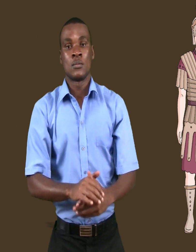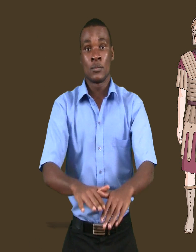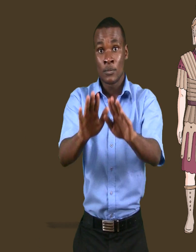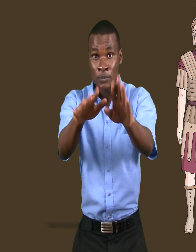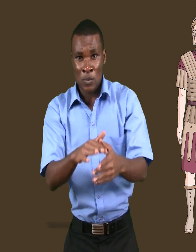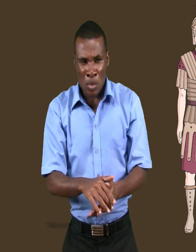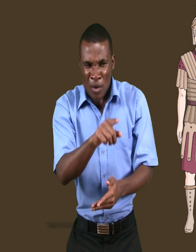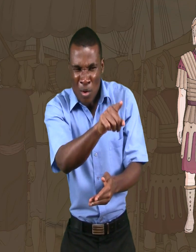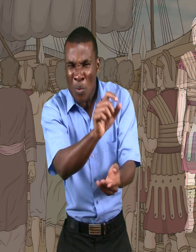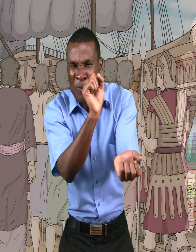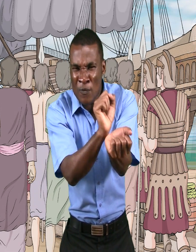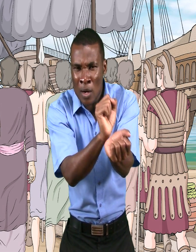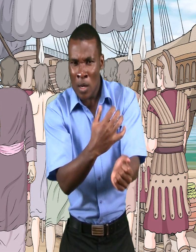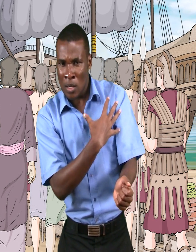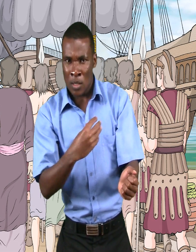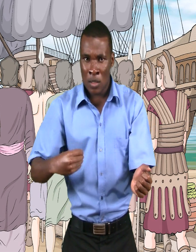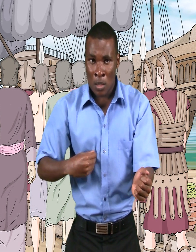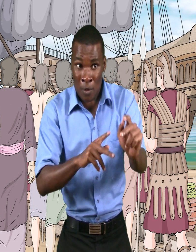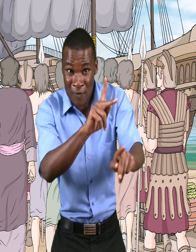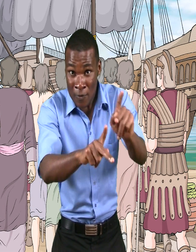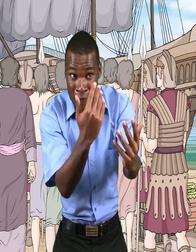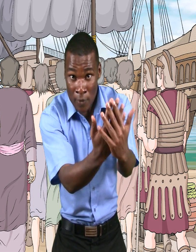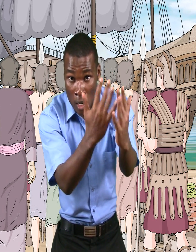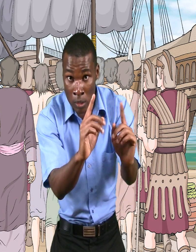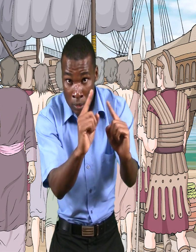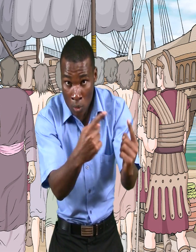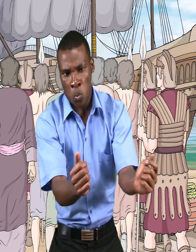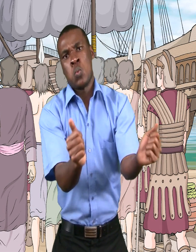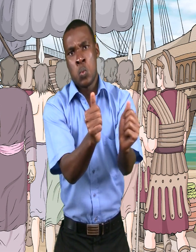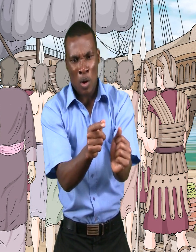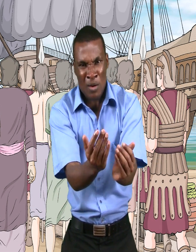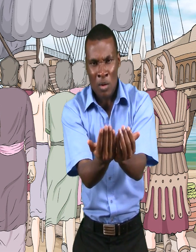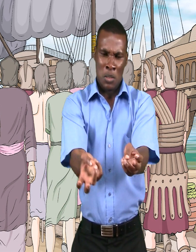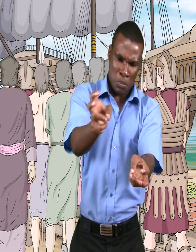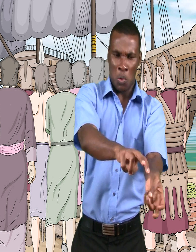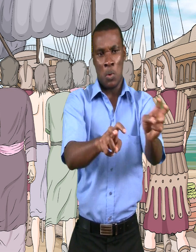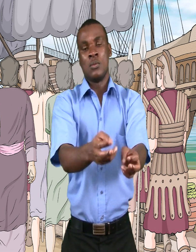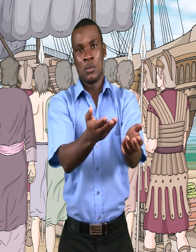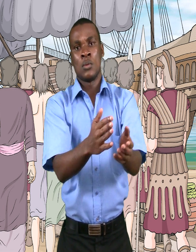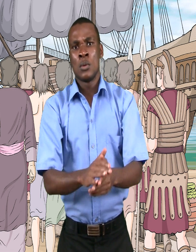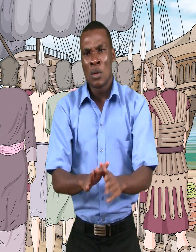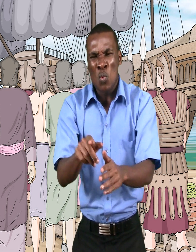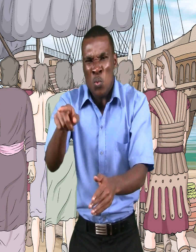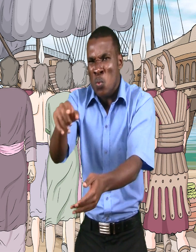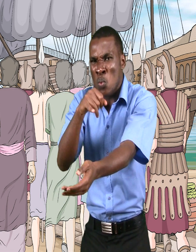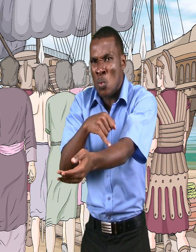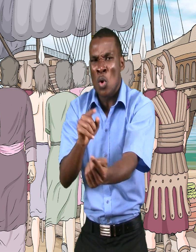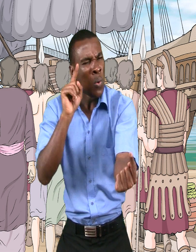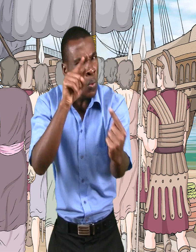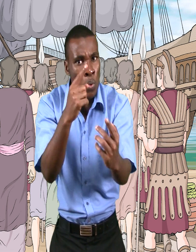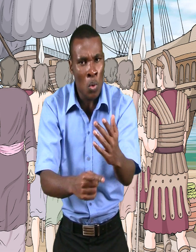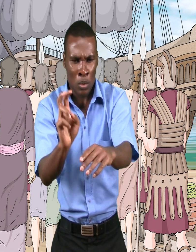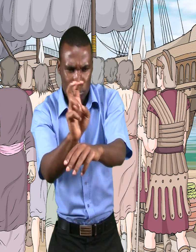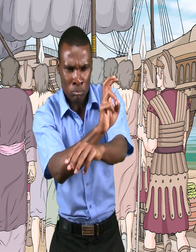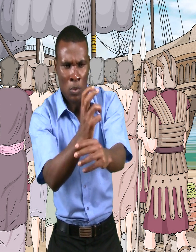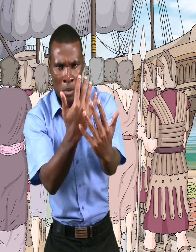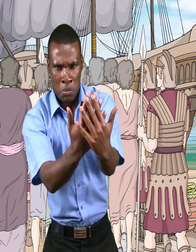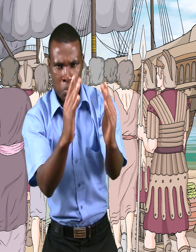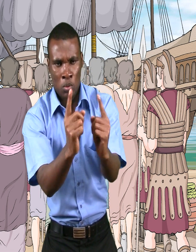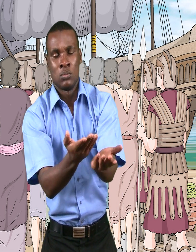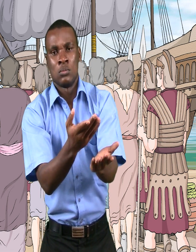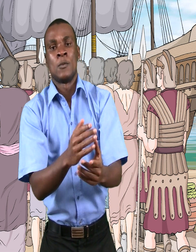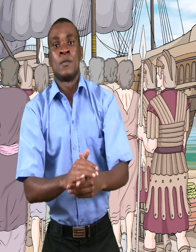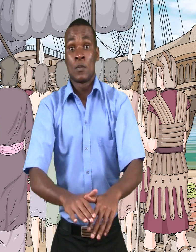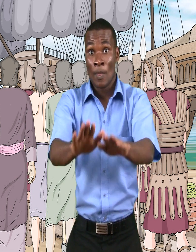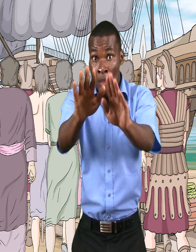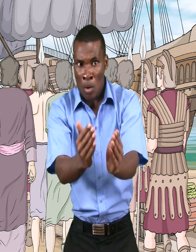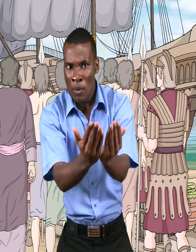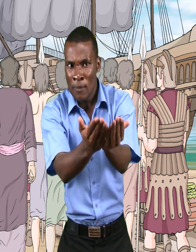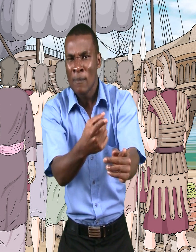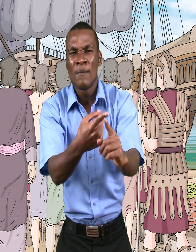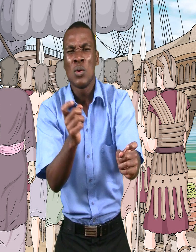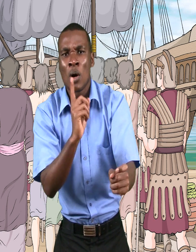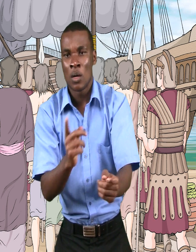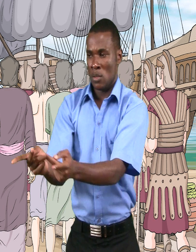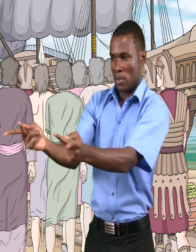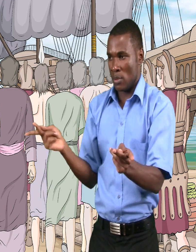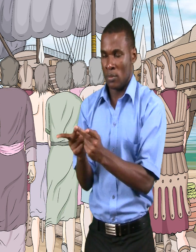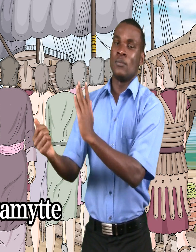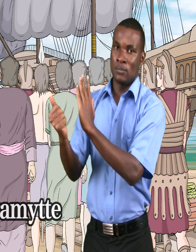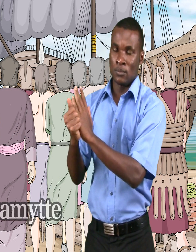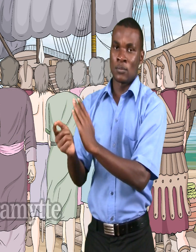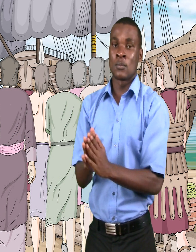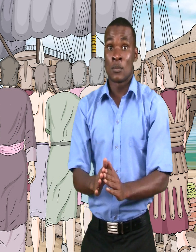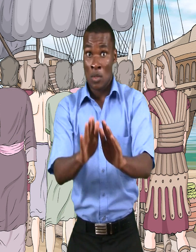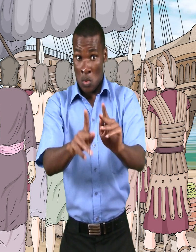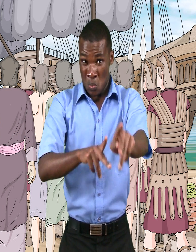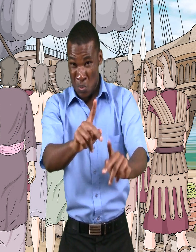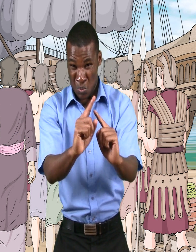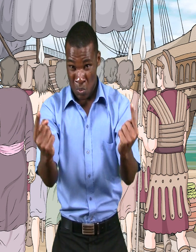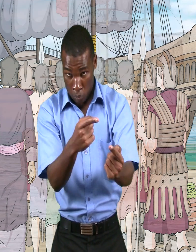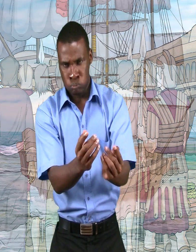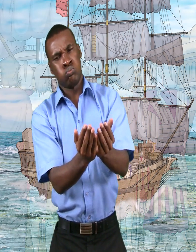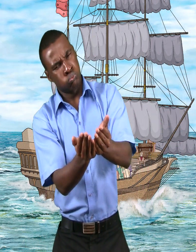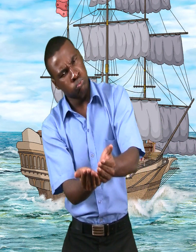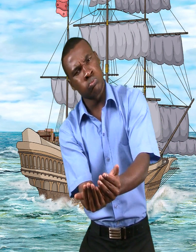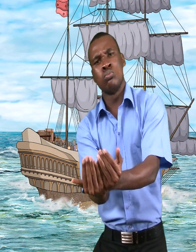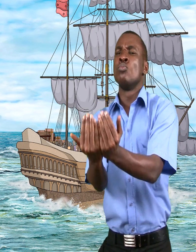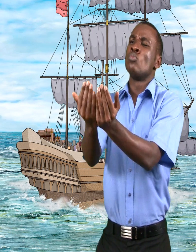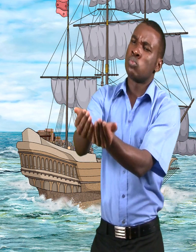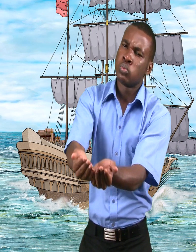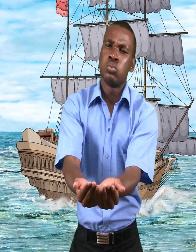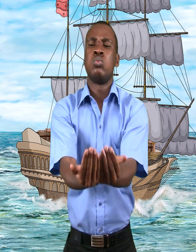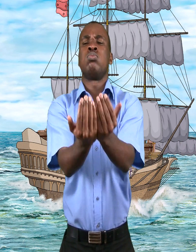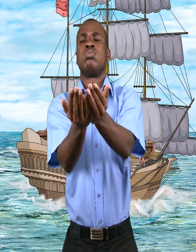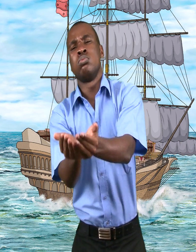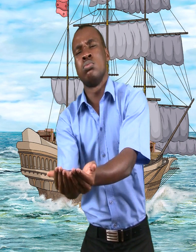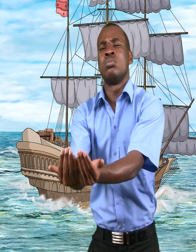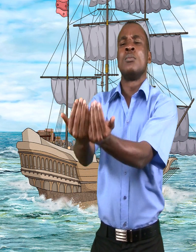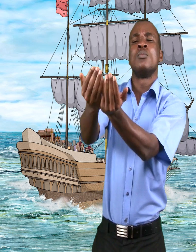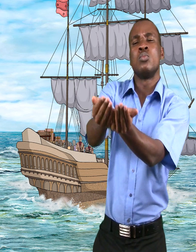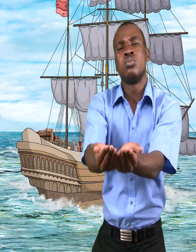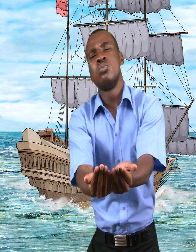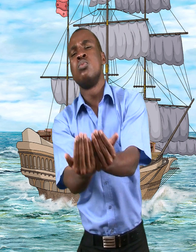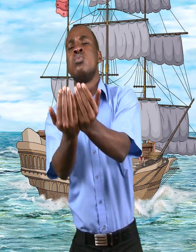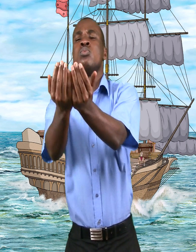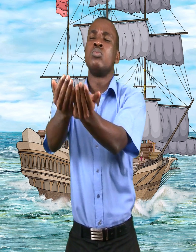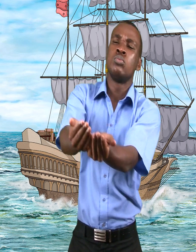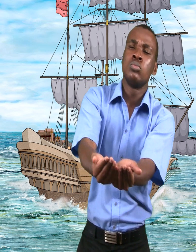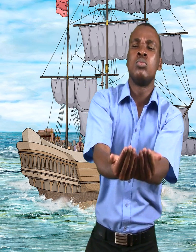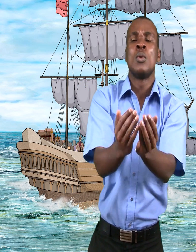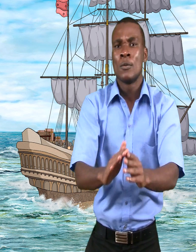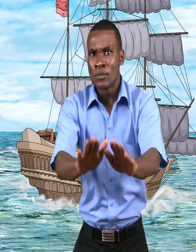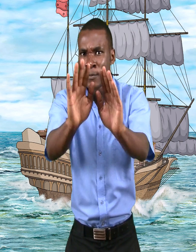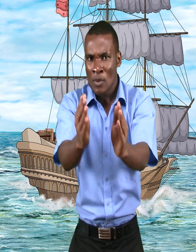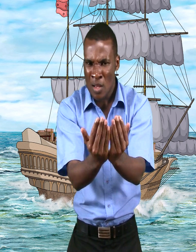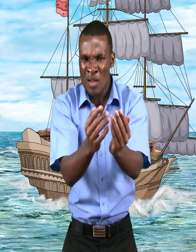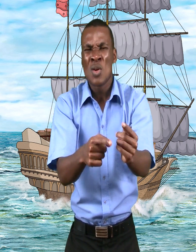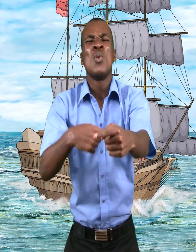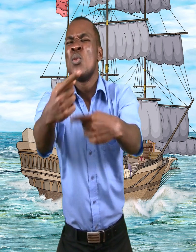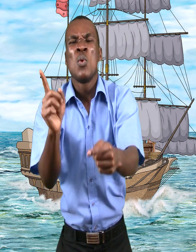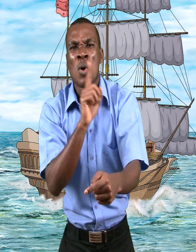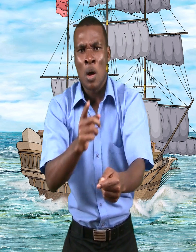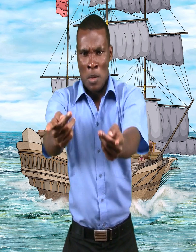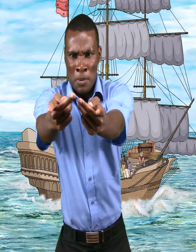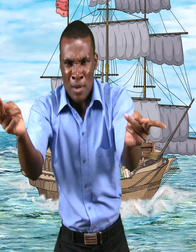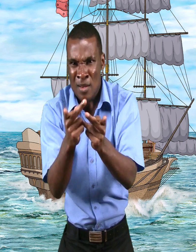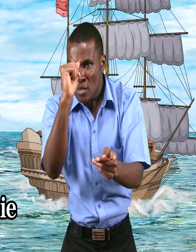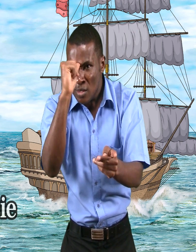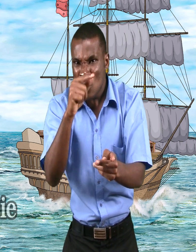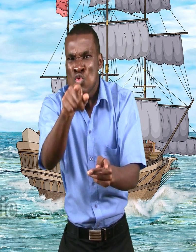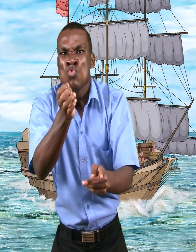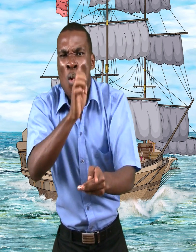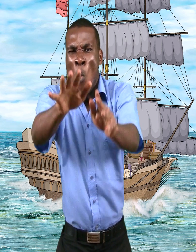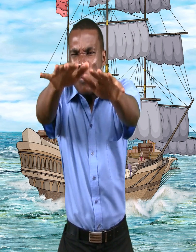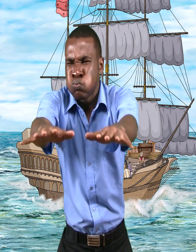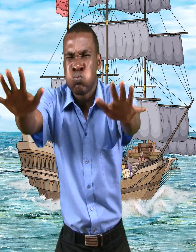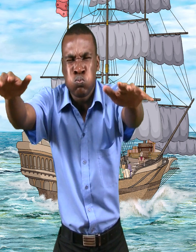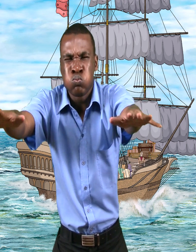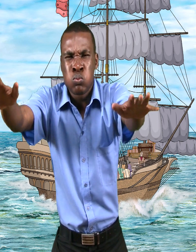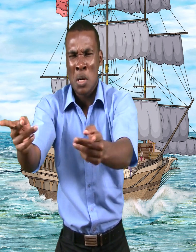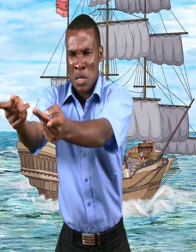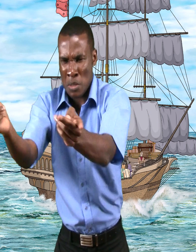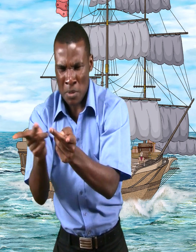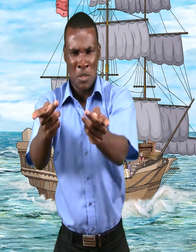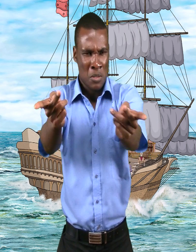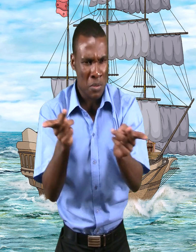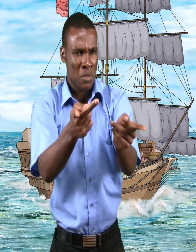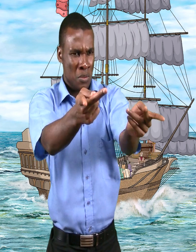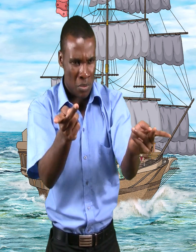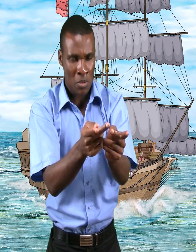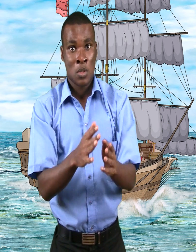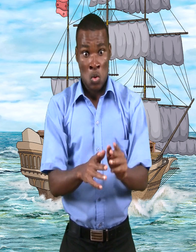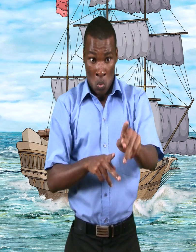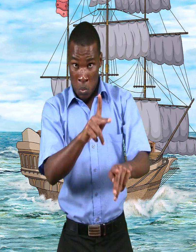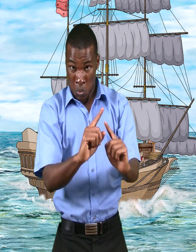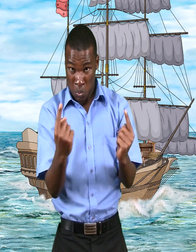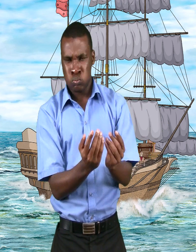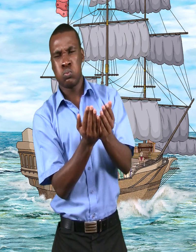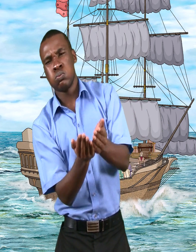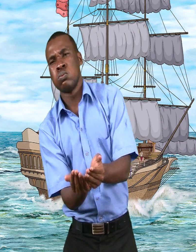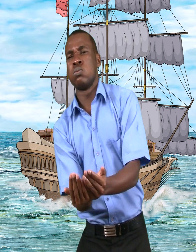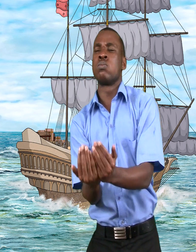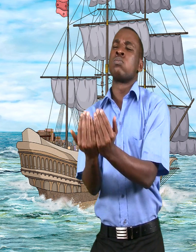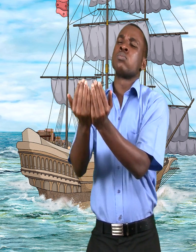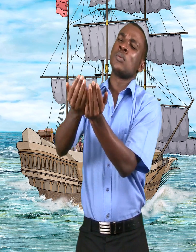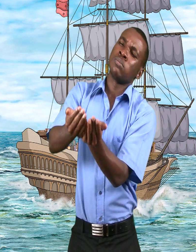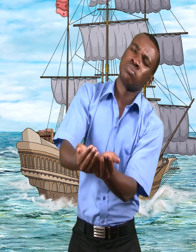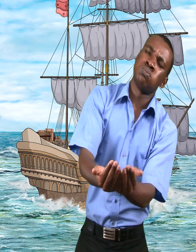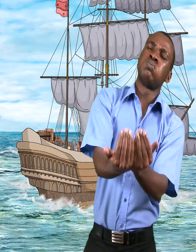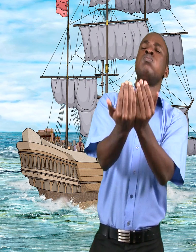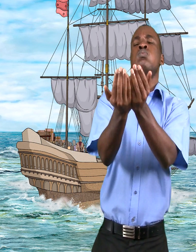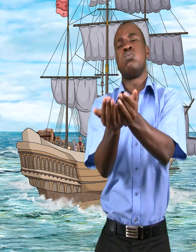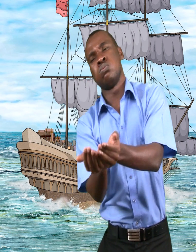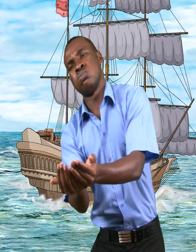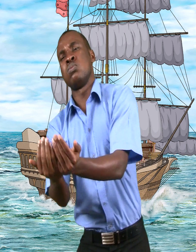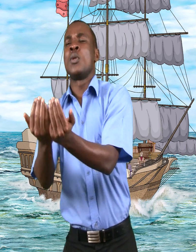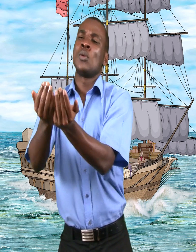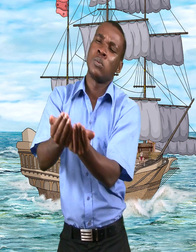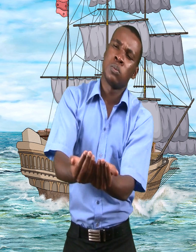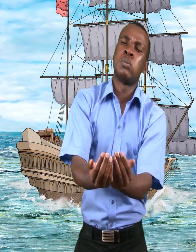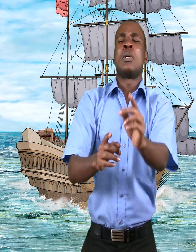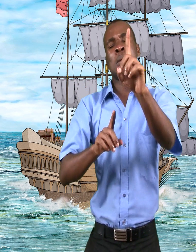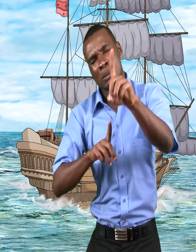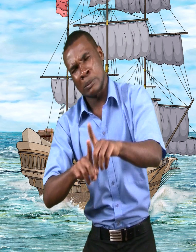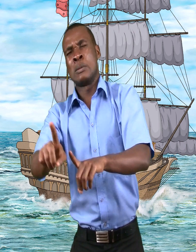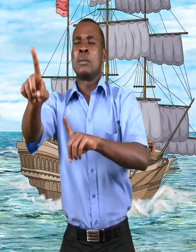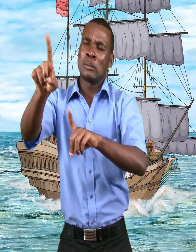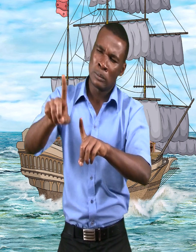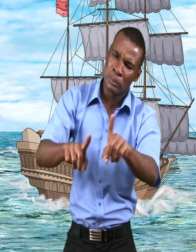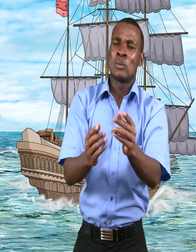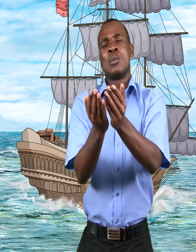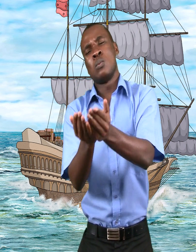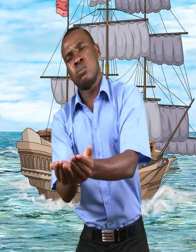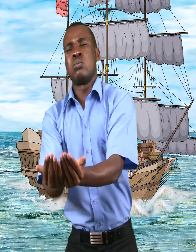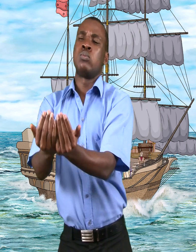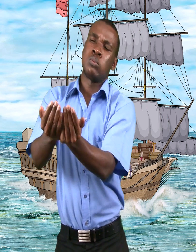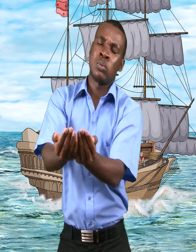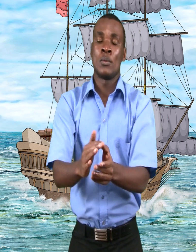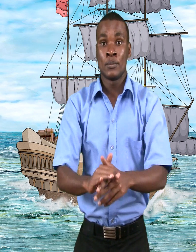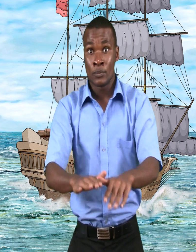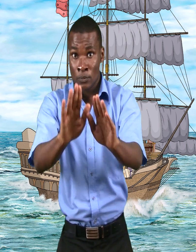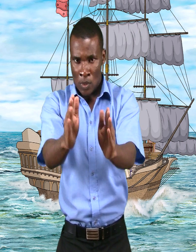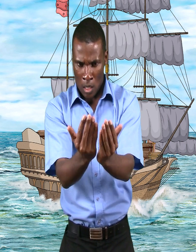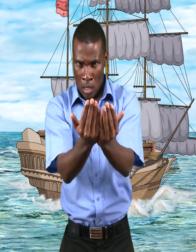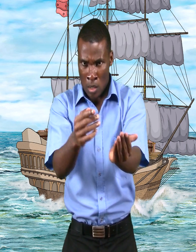We boarded an Adramyttian ship about to sail for ports along the coast of Asia, and we put out to sea.